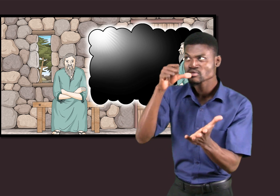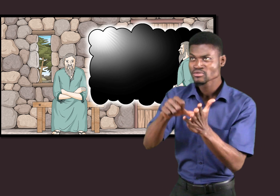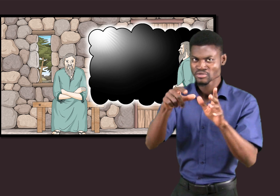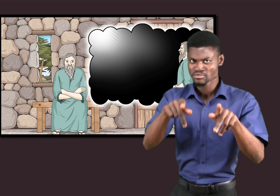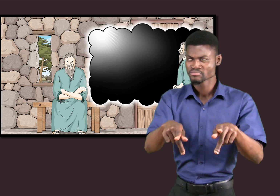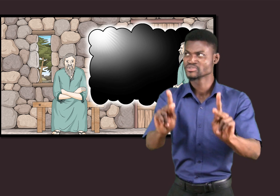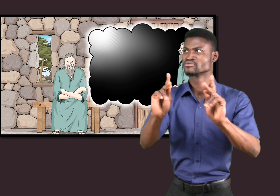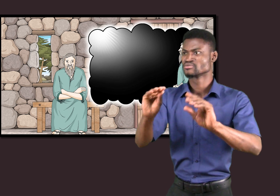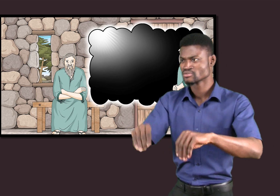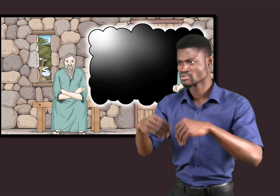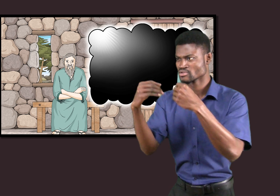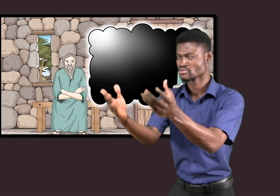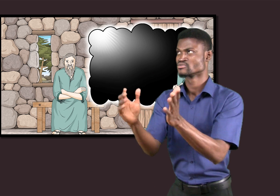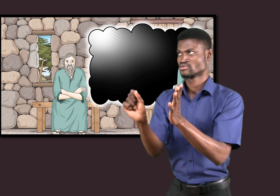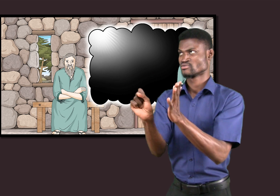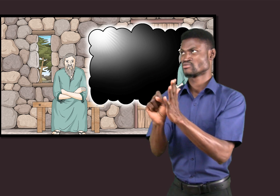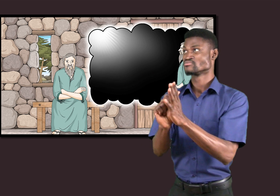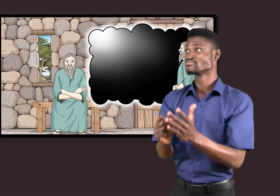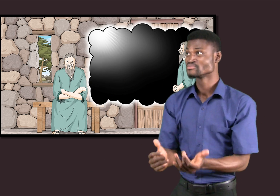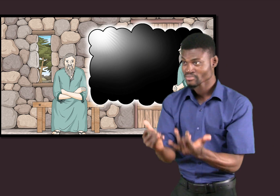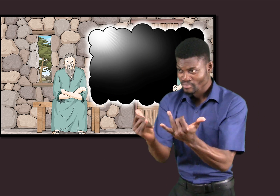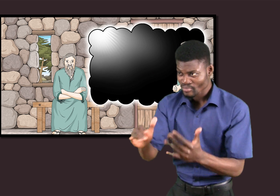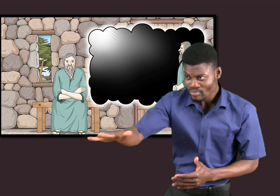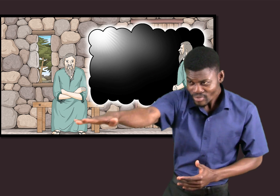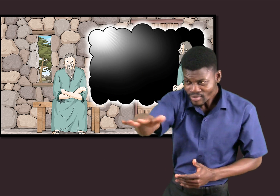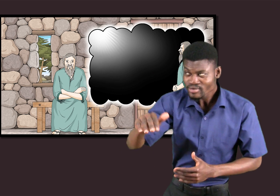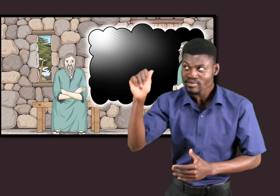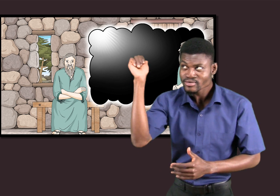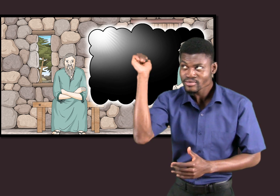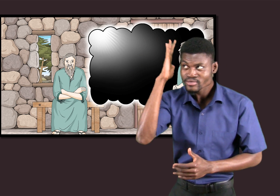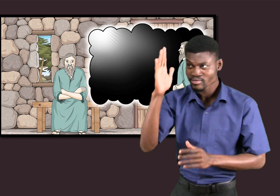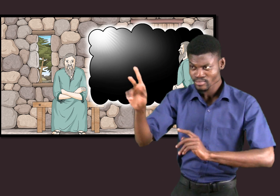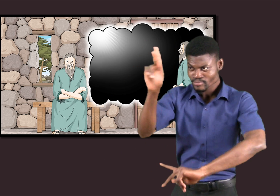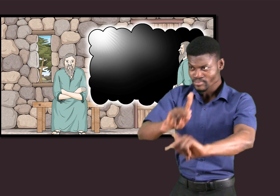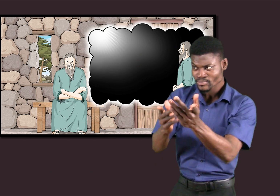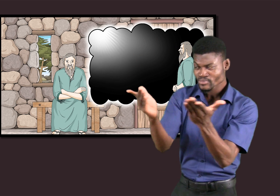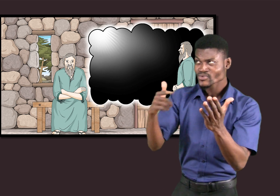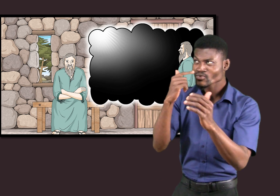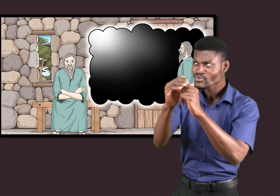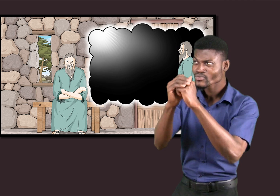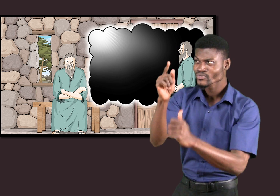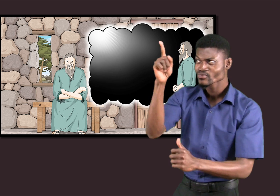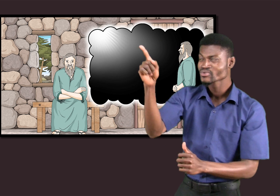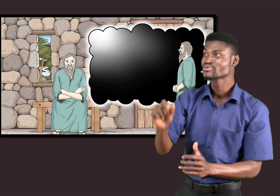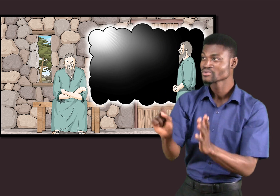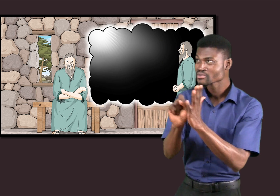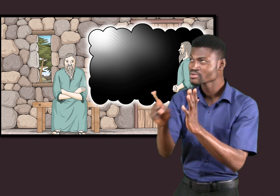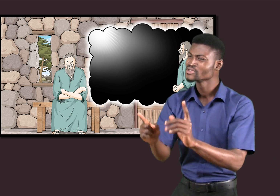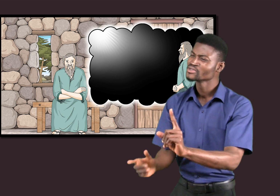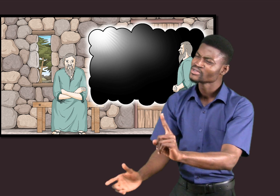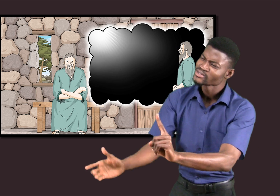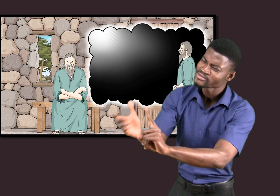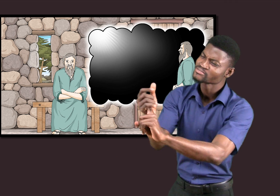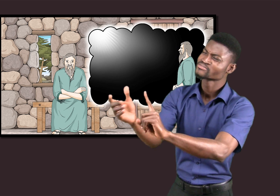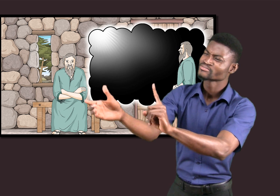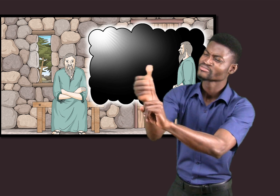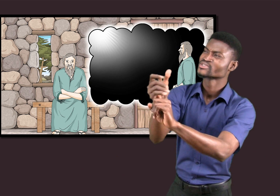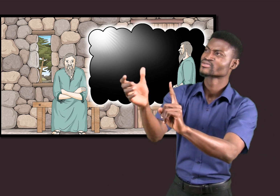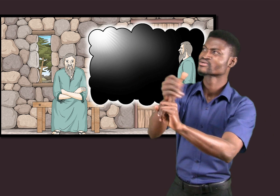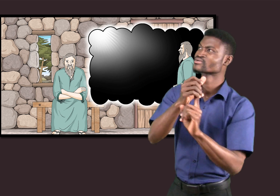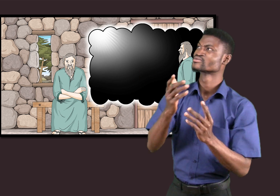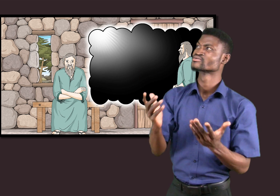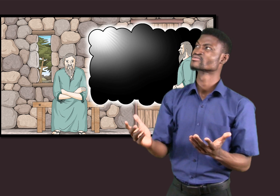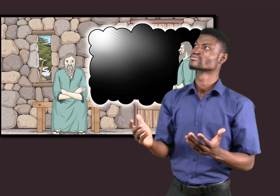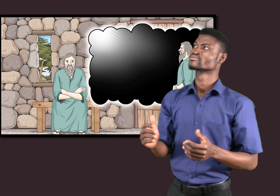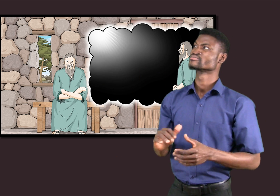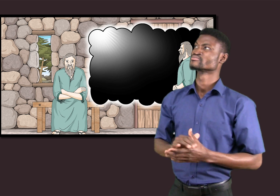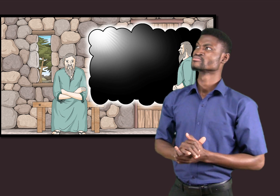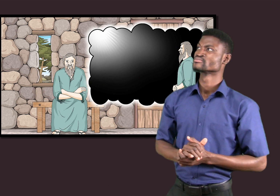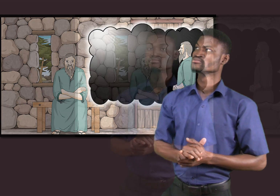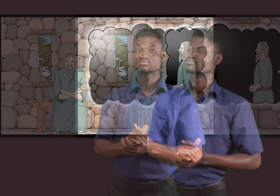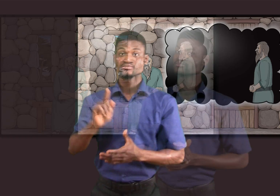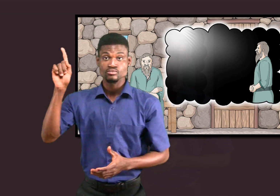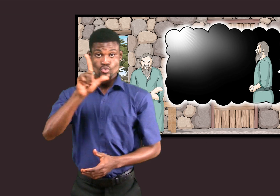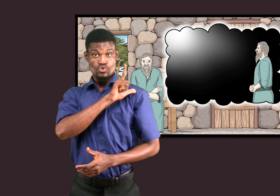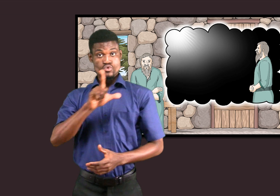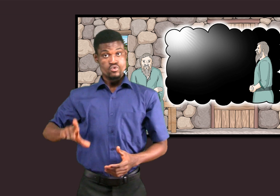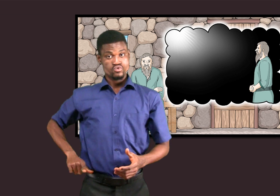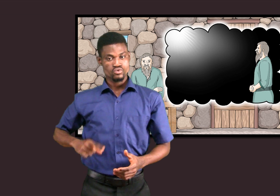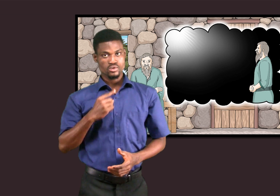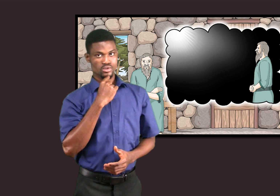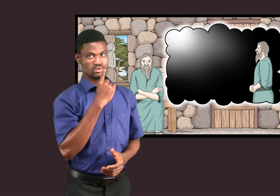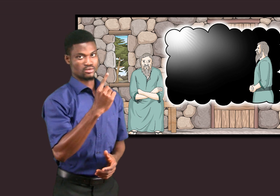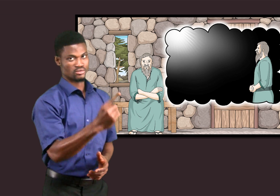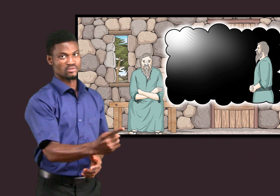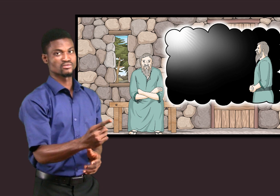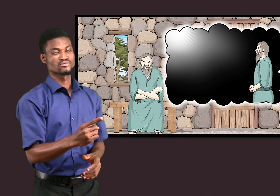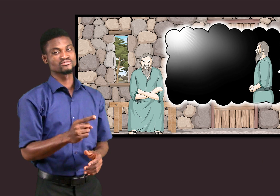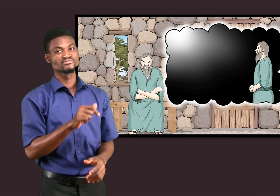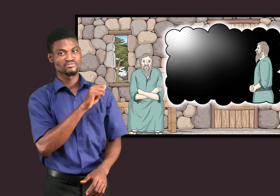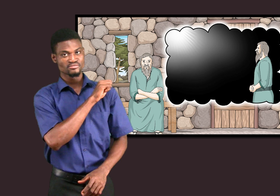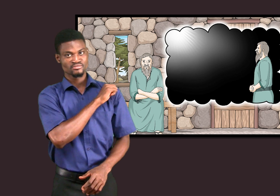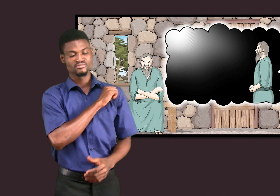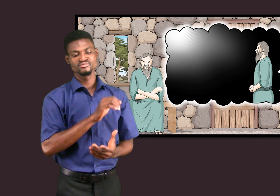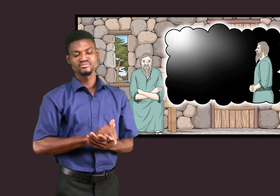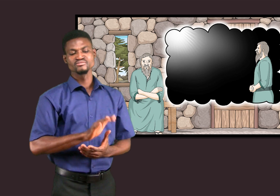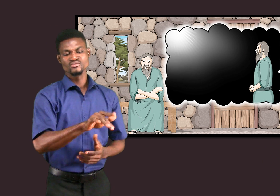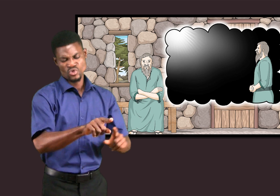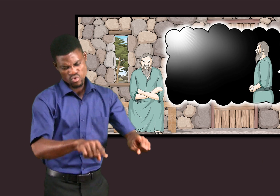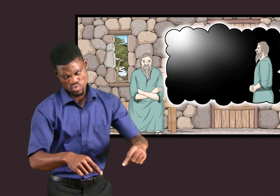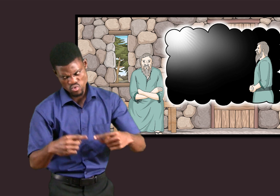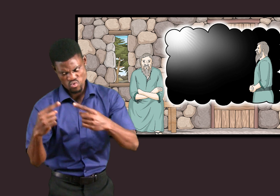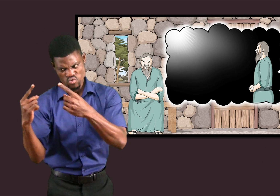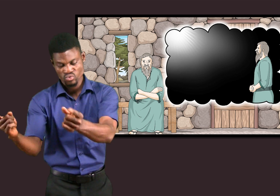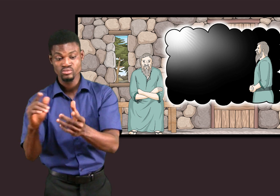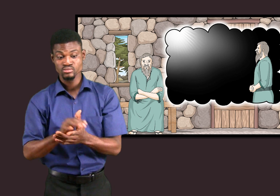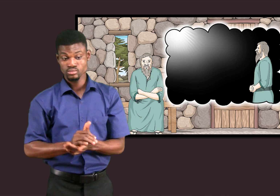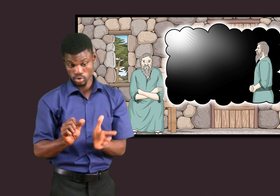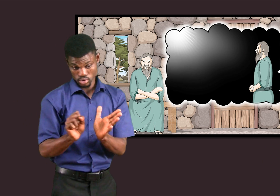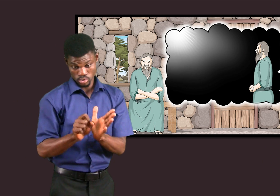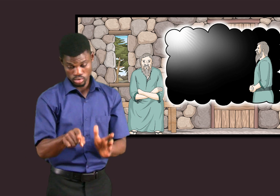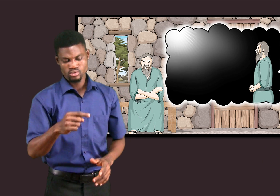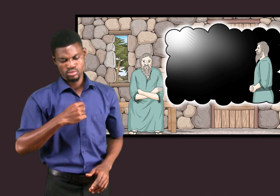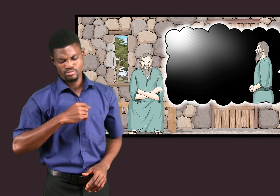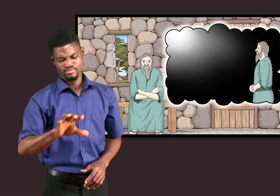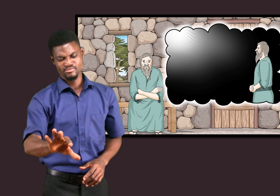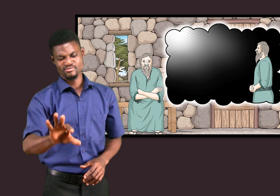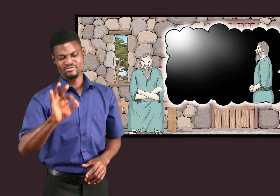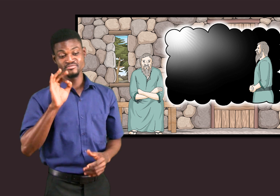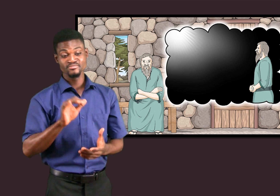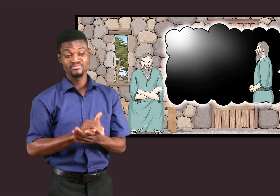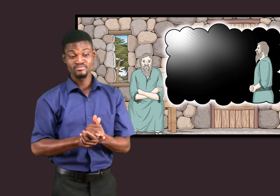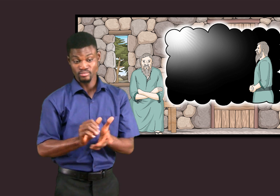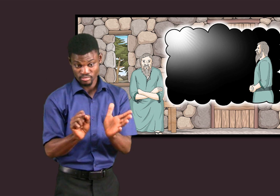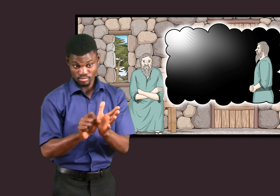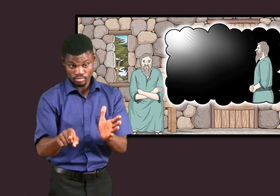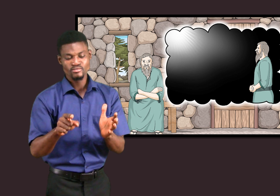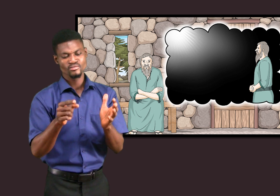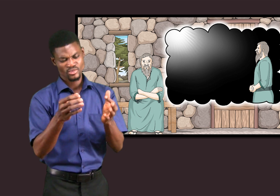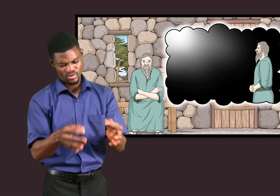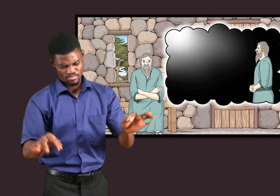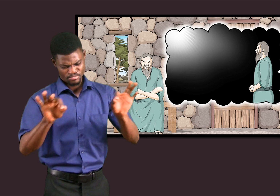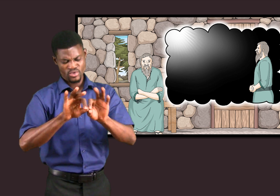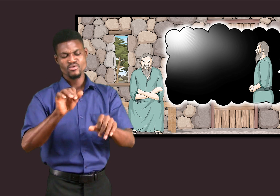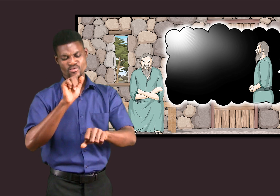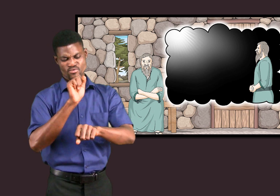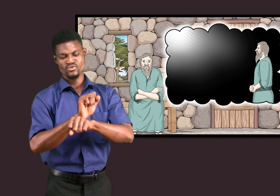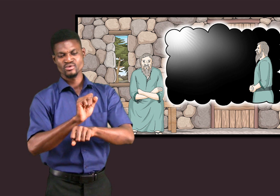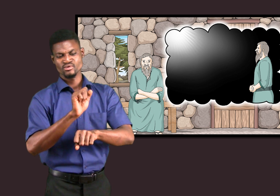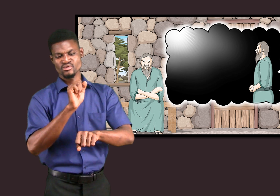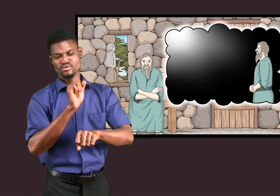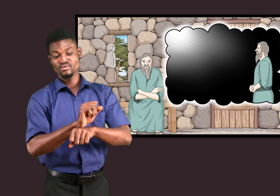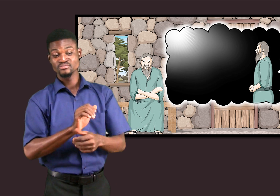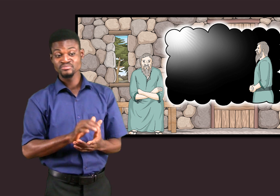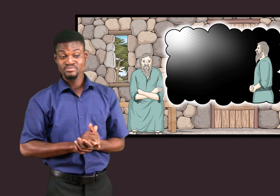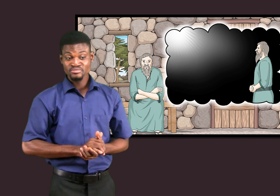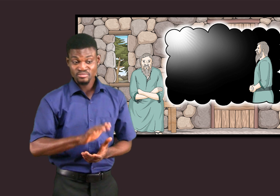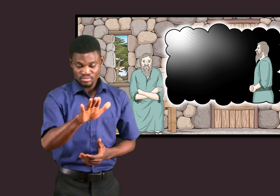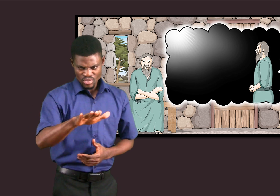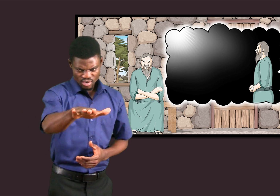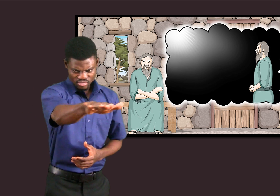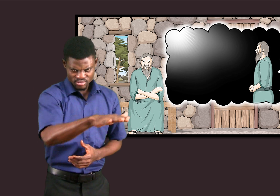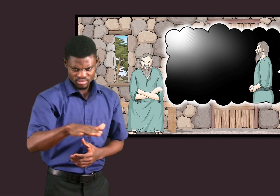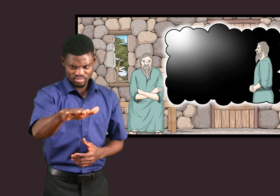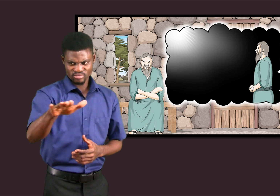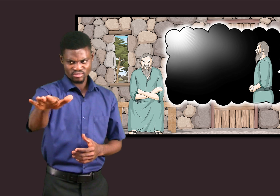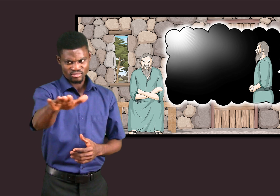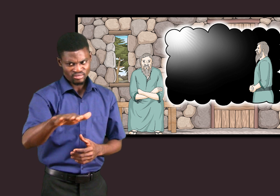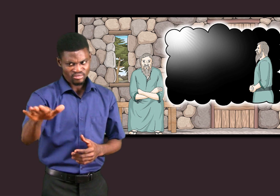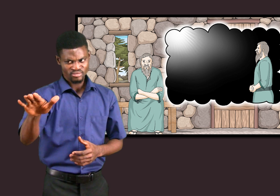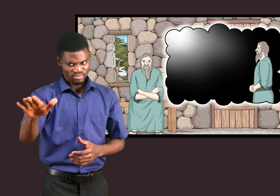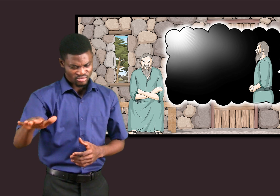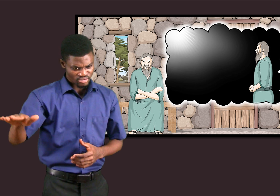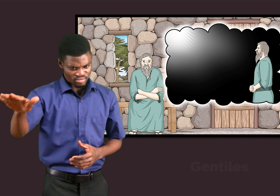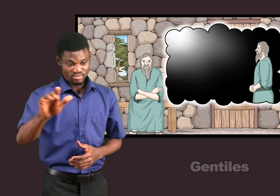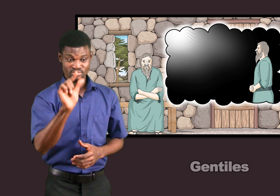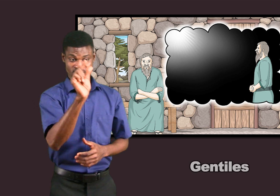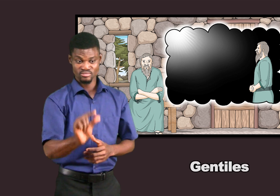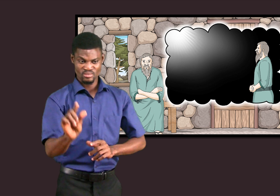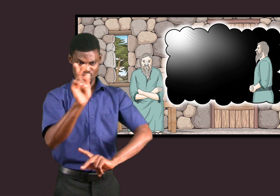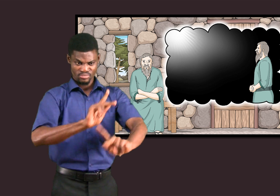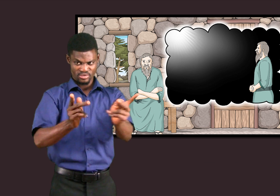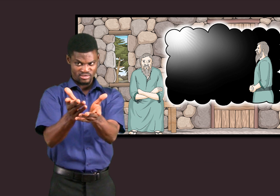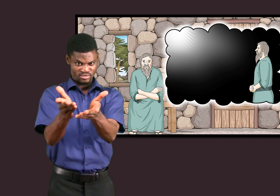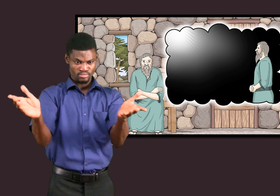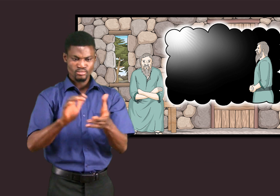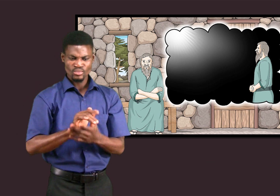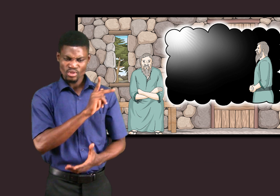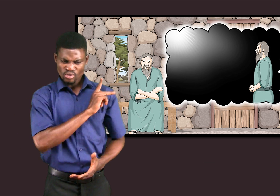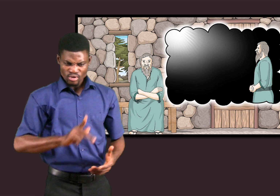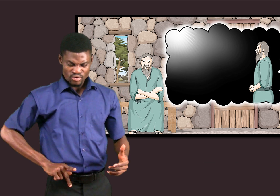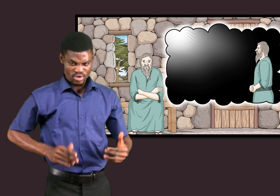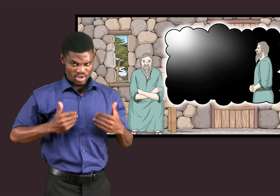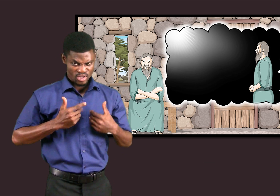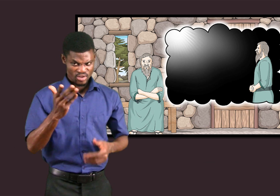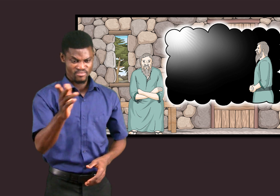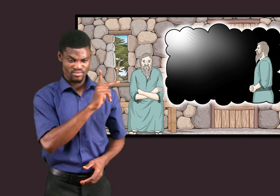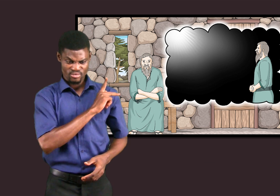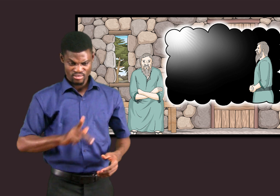And now he is here with authority from the chief priests to arrest all who call on Your name.” “Go!” said the Lord.